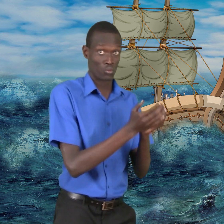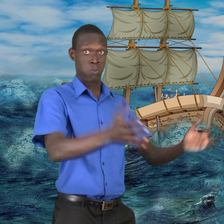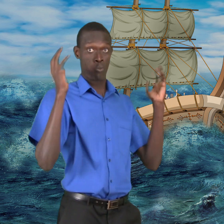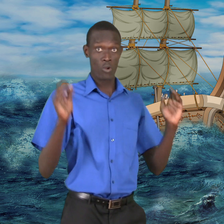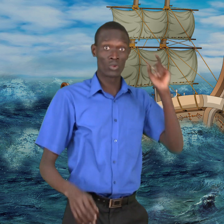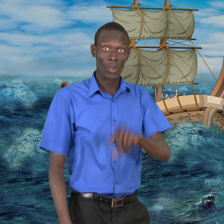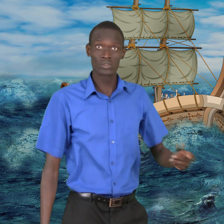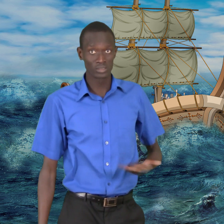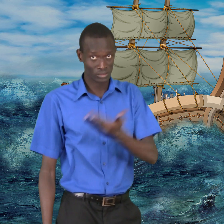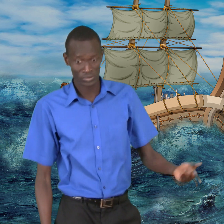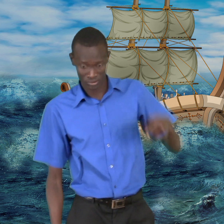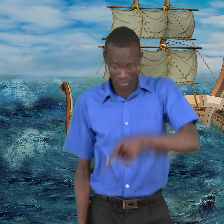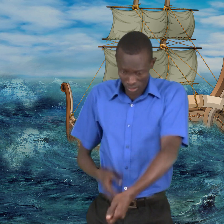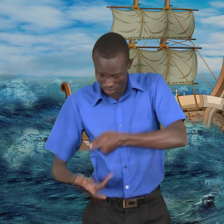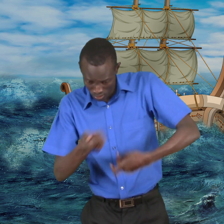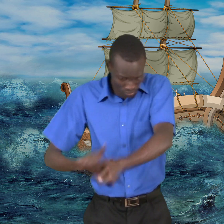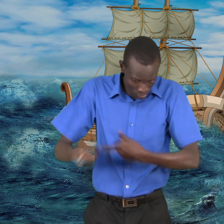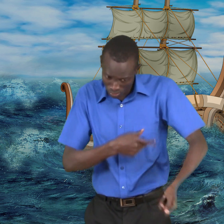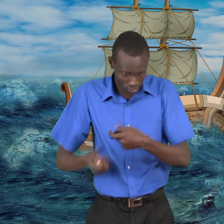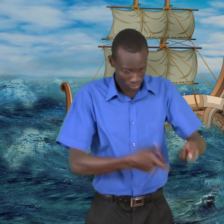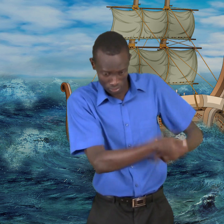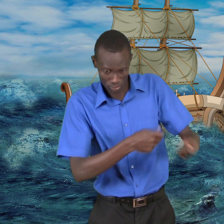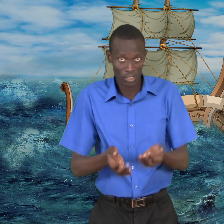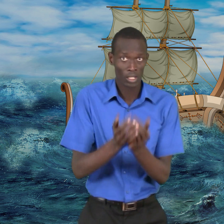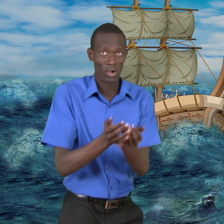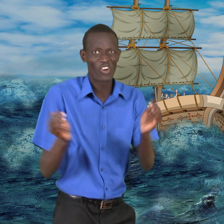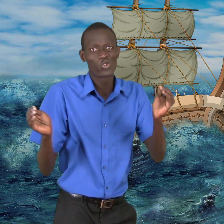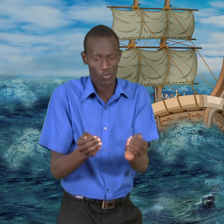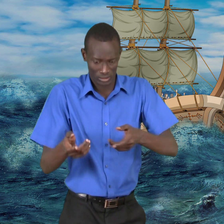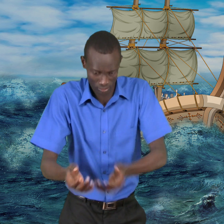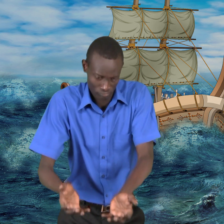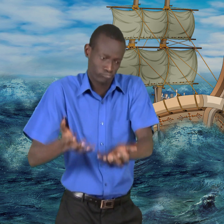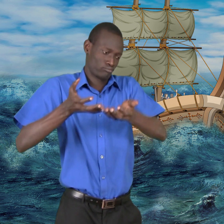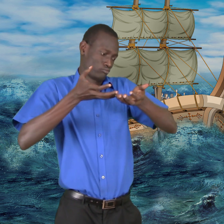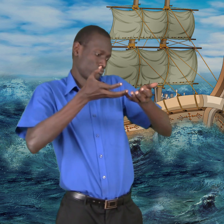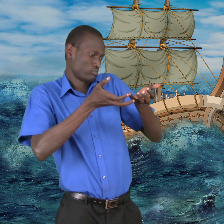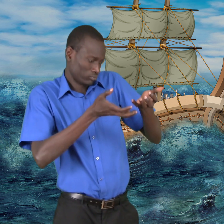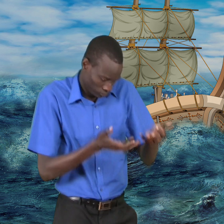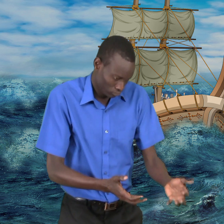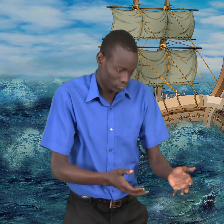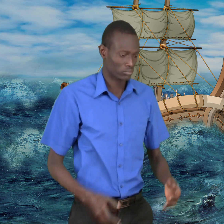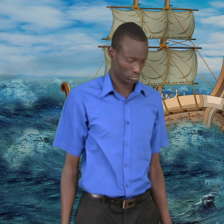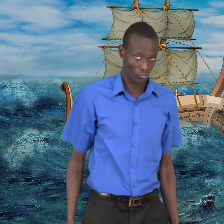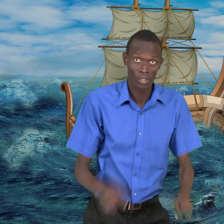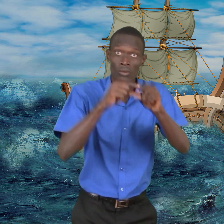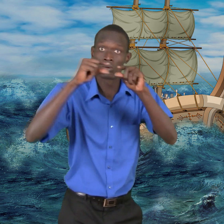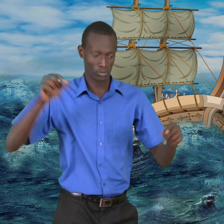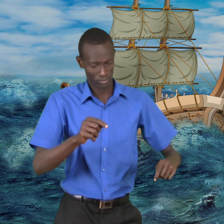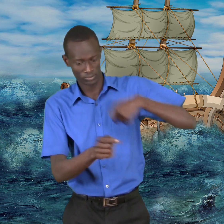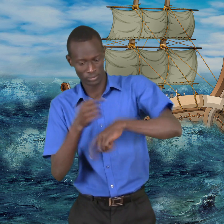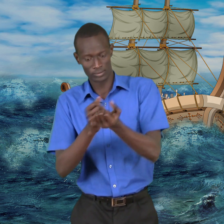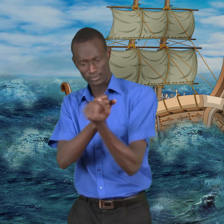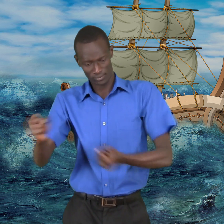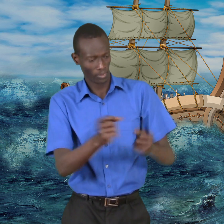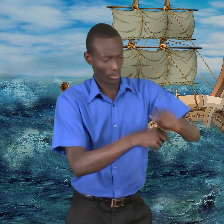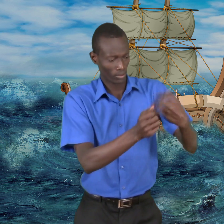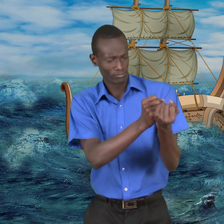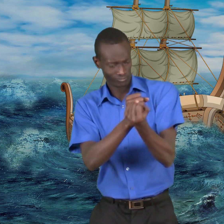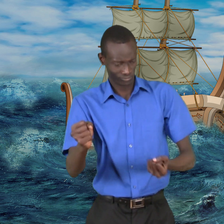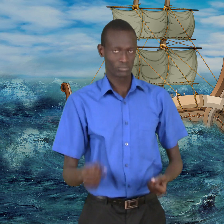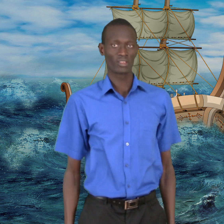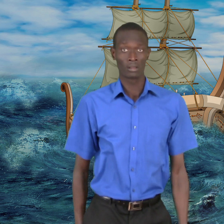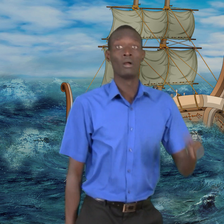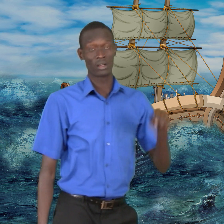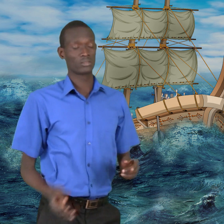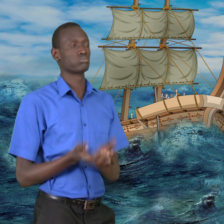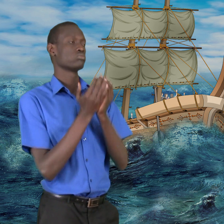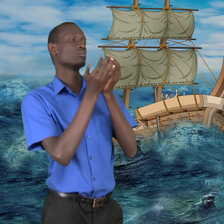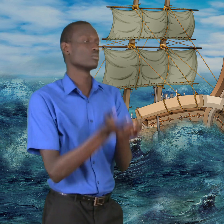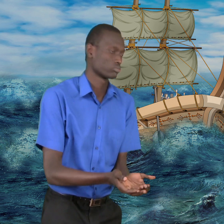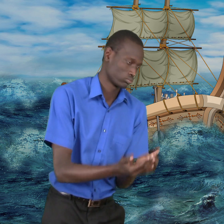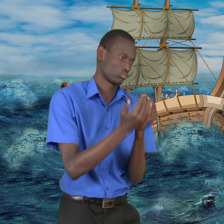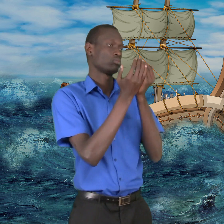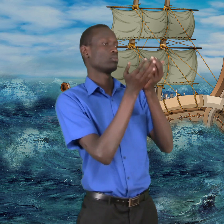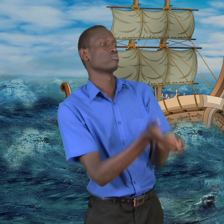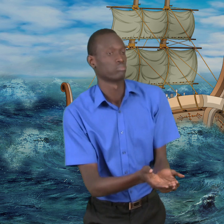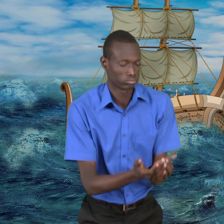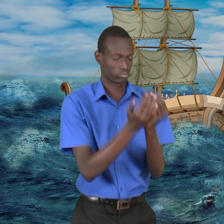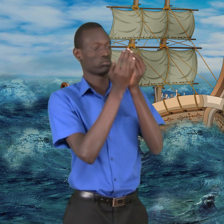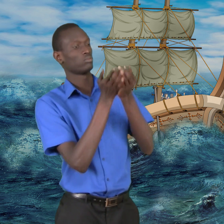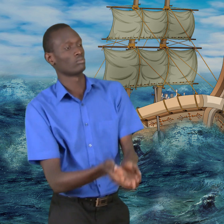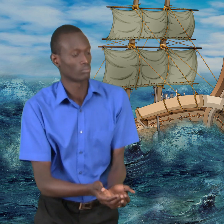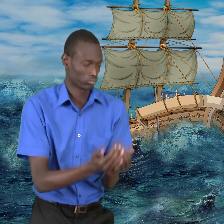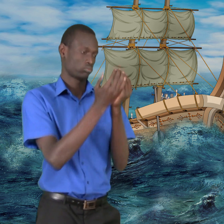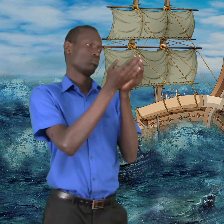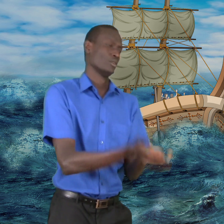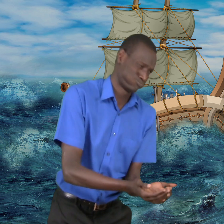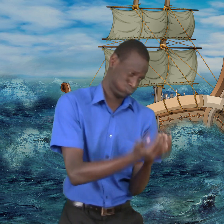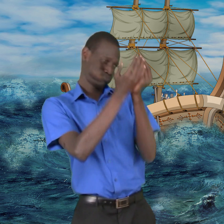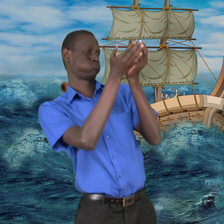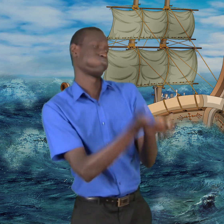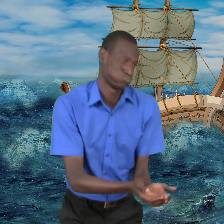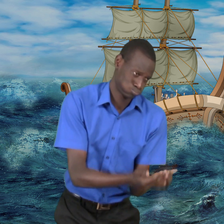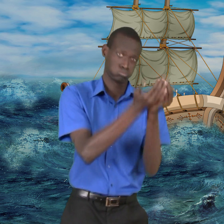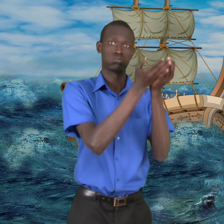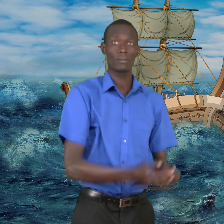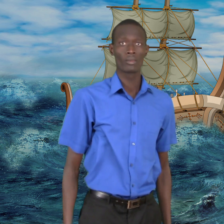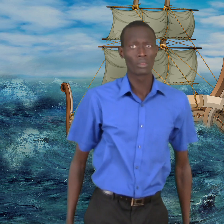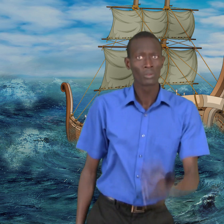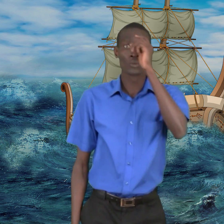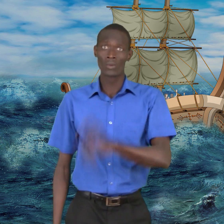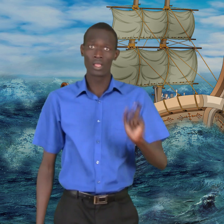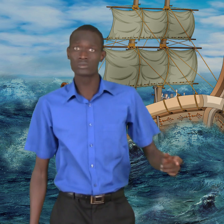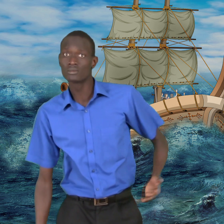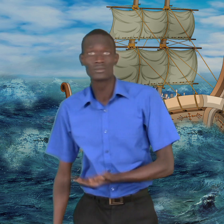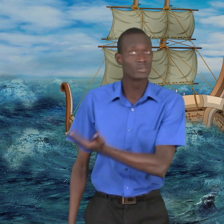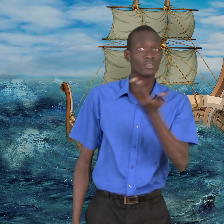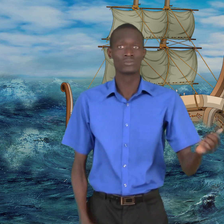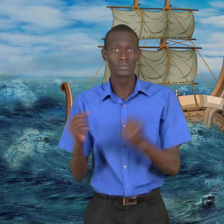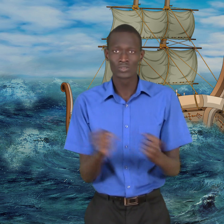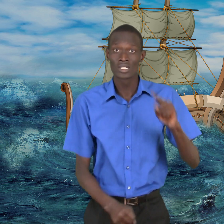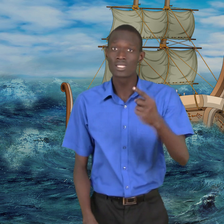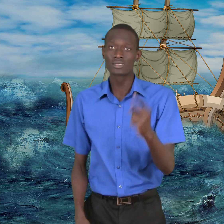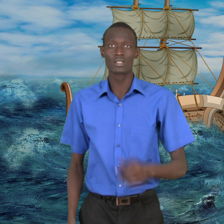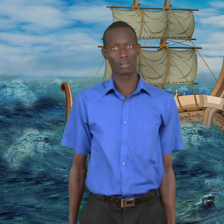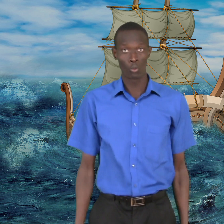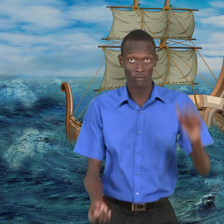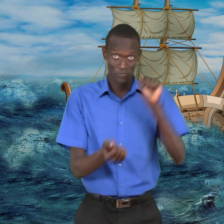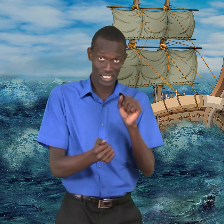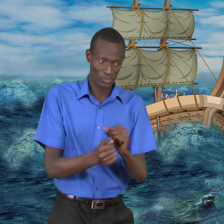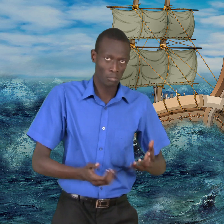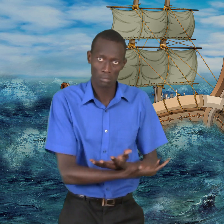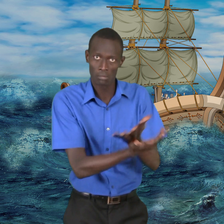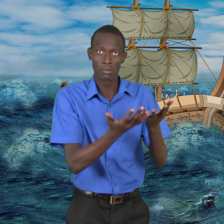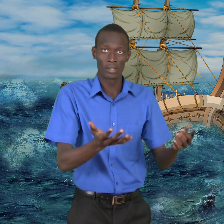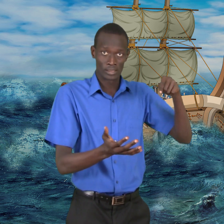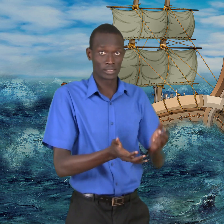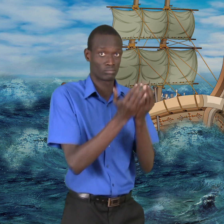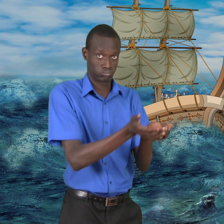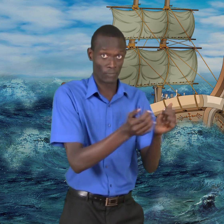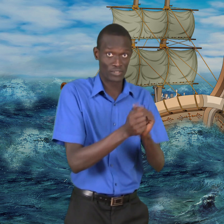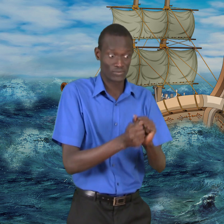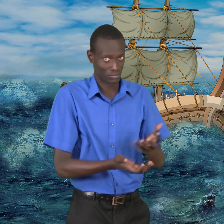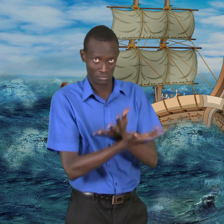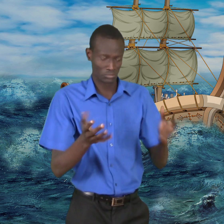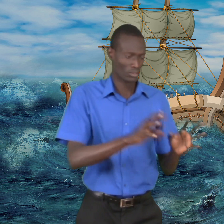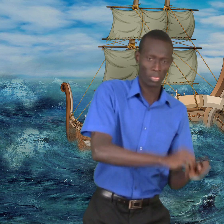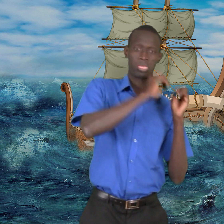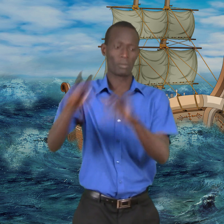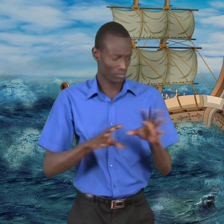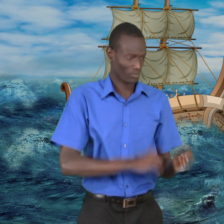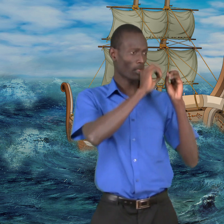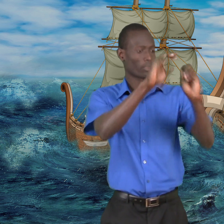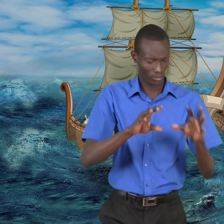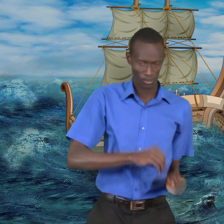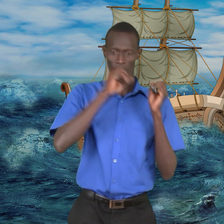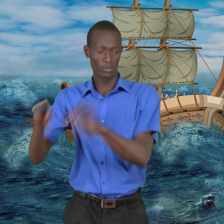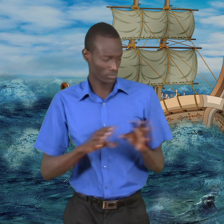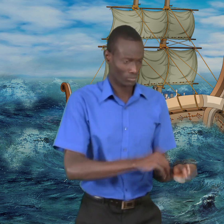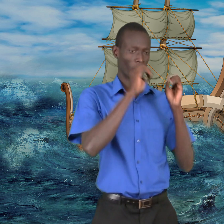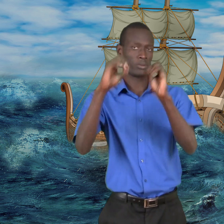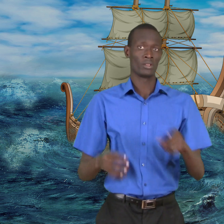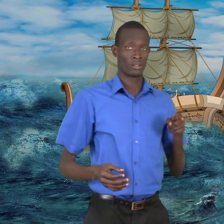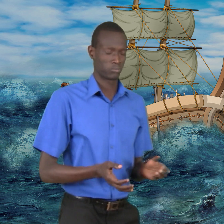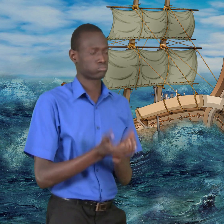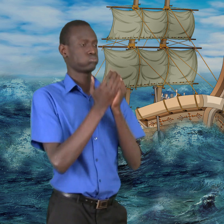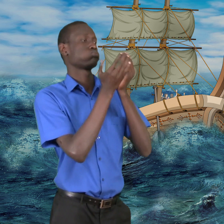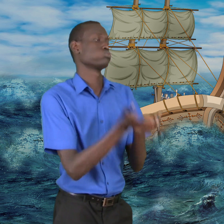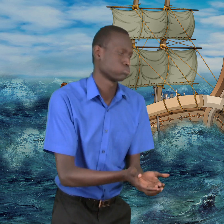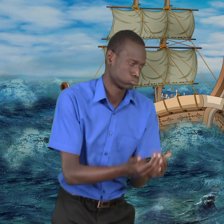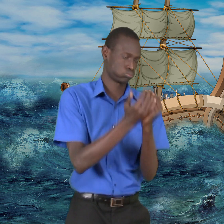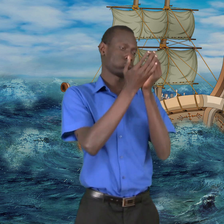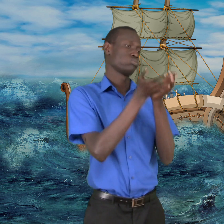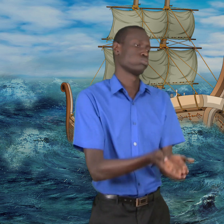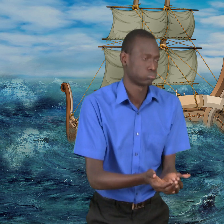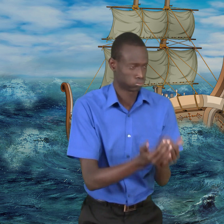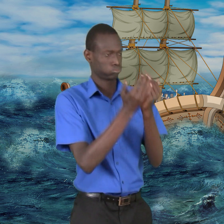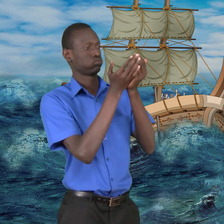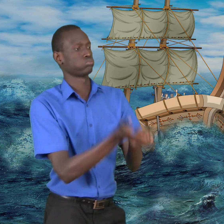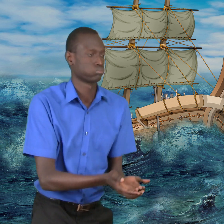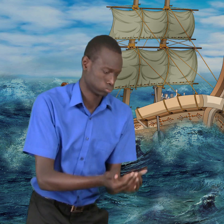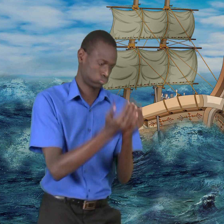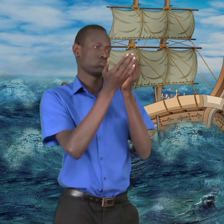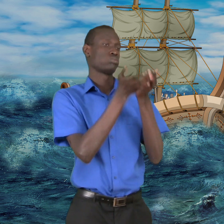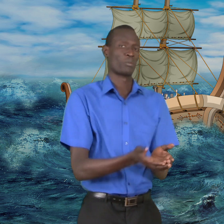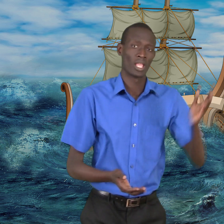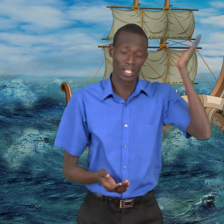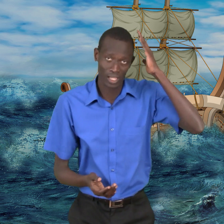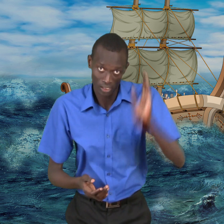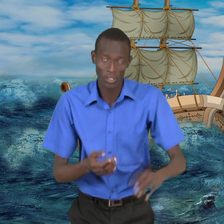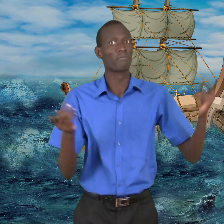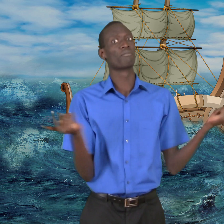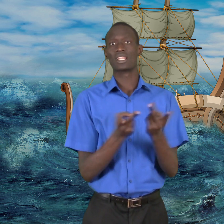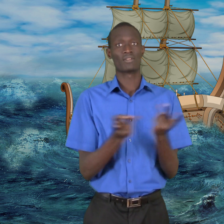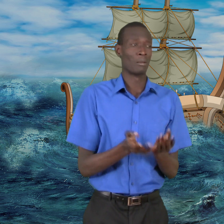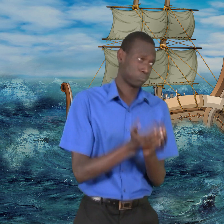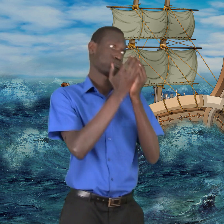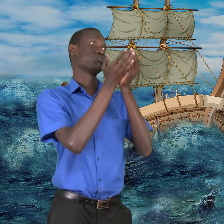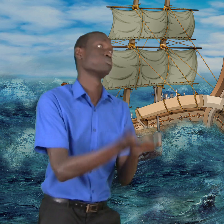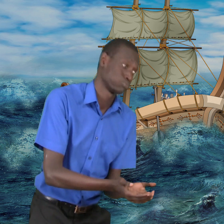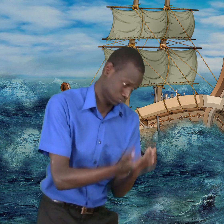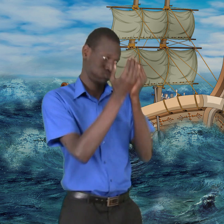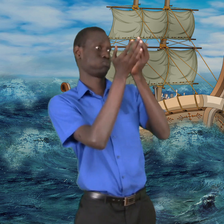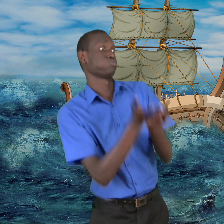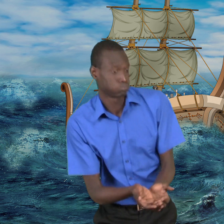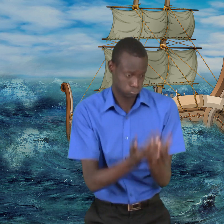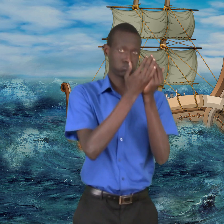On the third day, they threw the ship’s tackle overboard with their own hands.